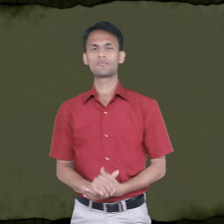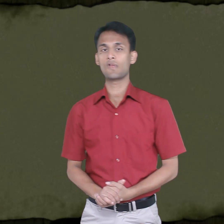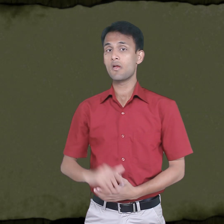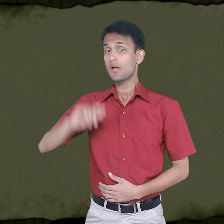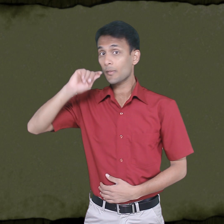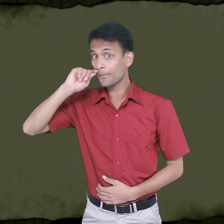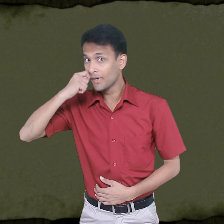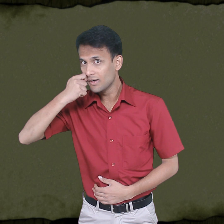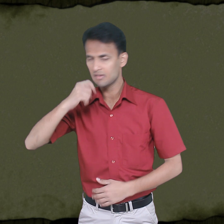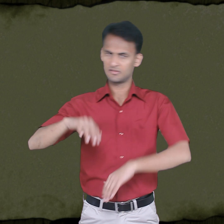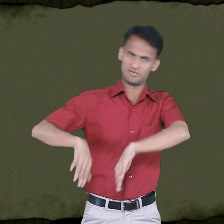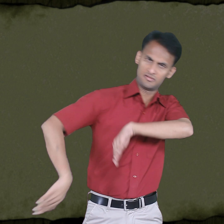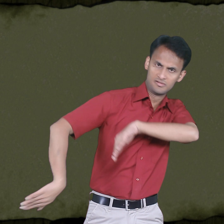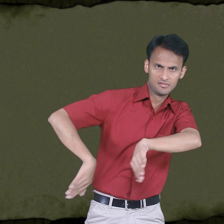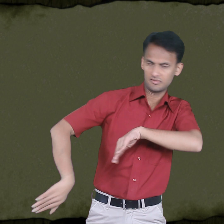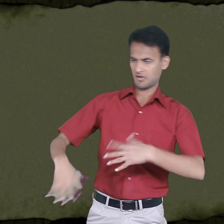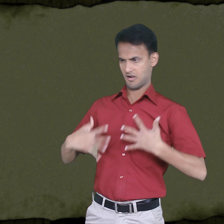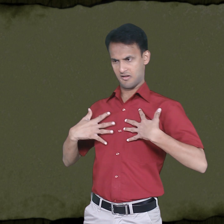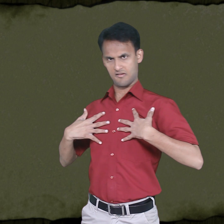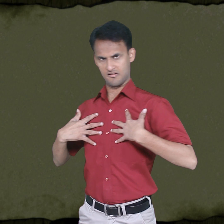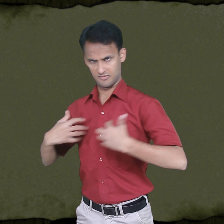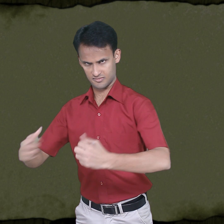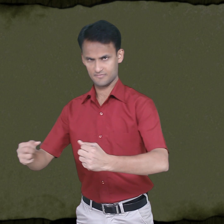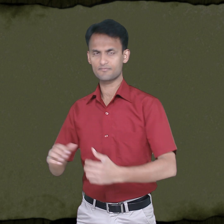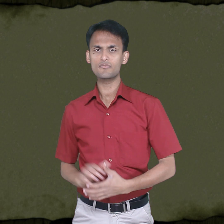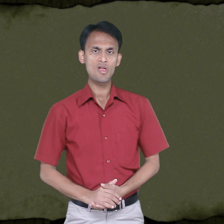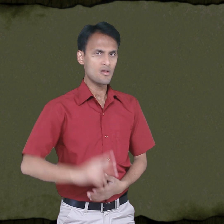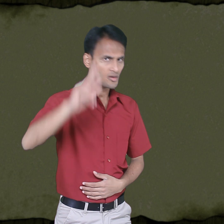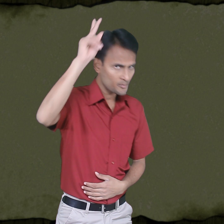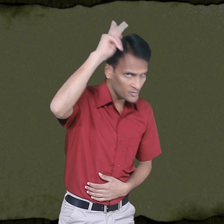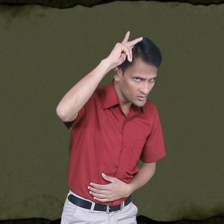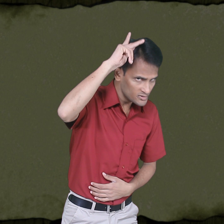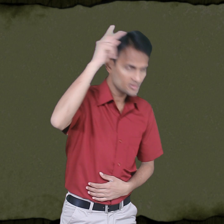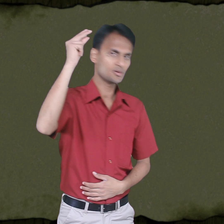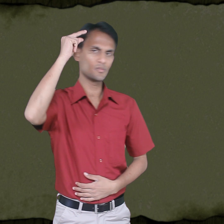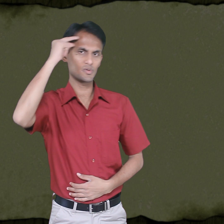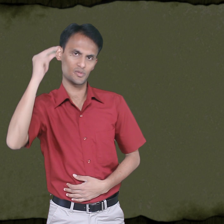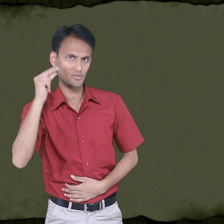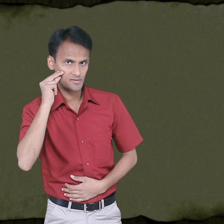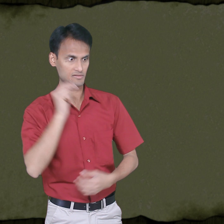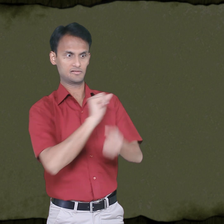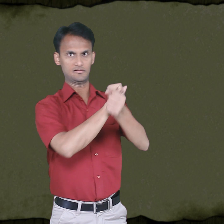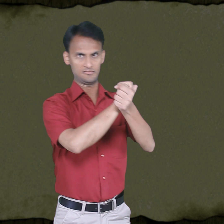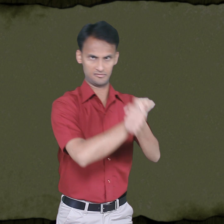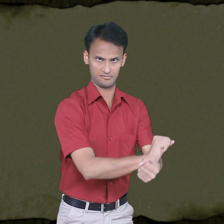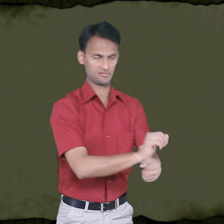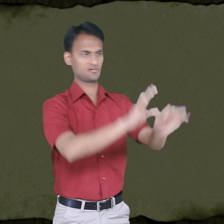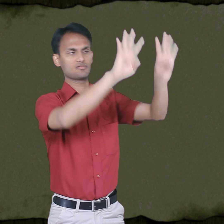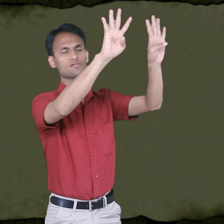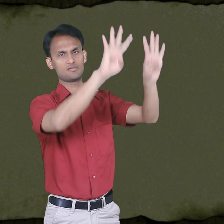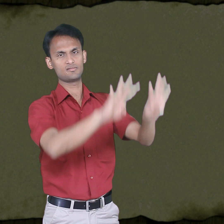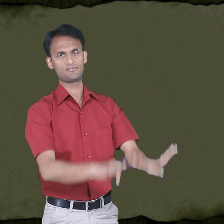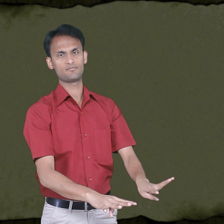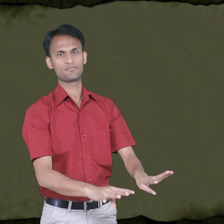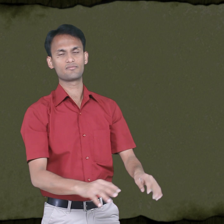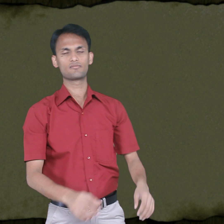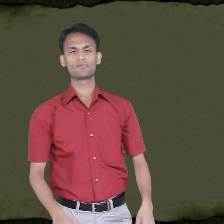The lame man healed - Peter and John arrested